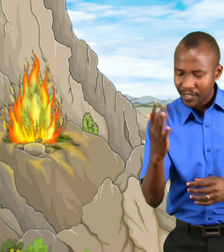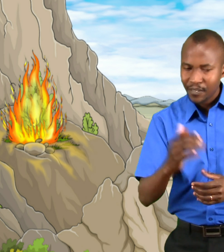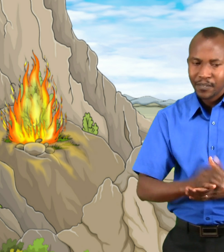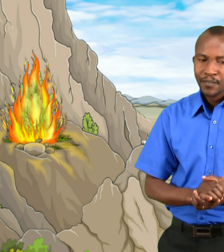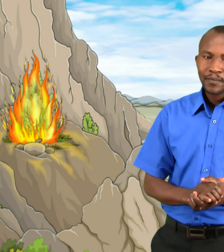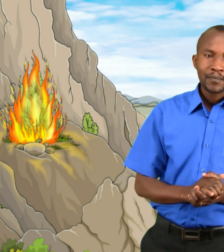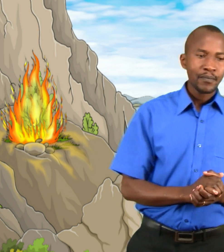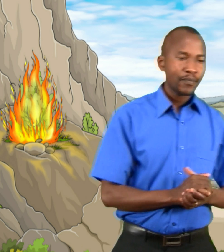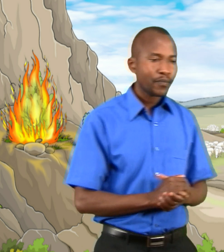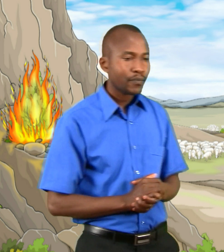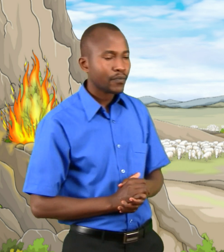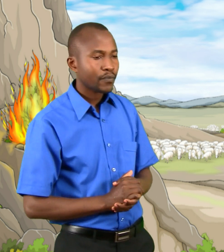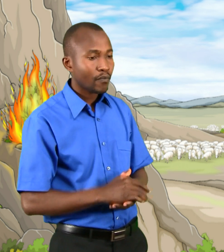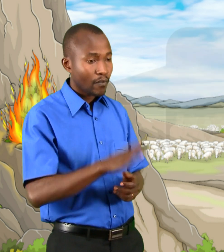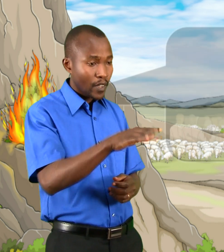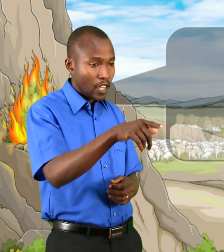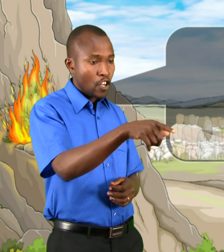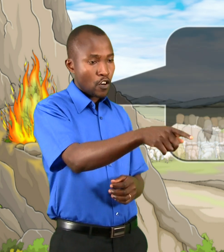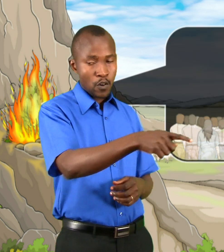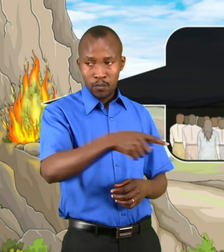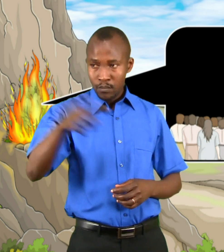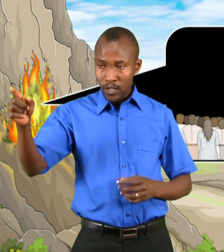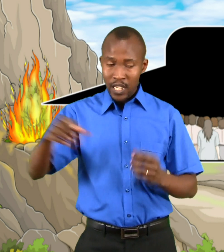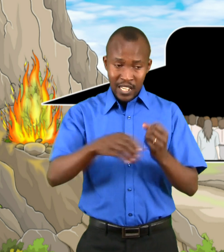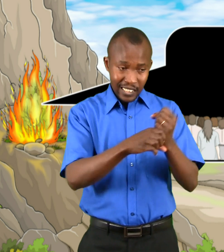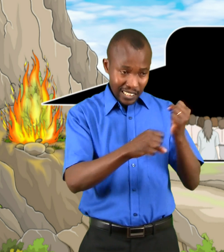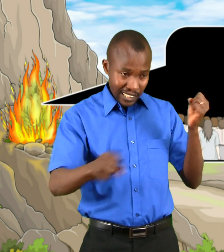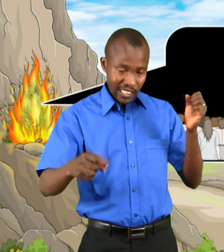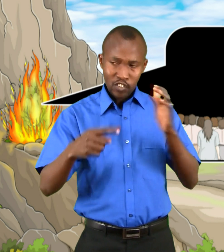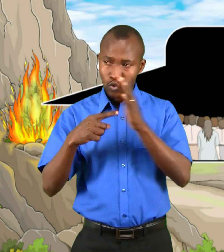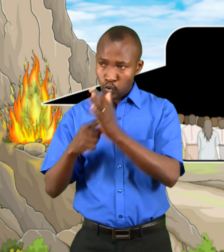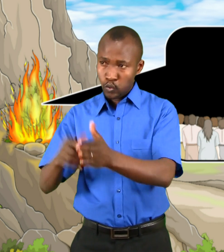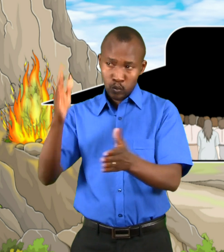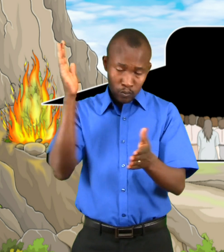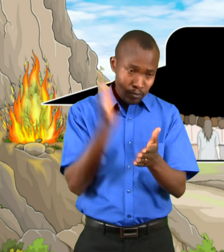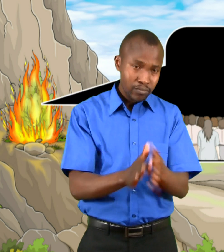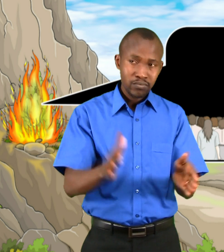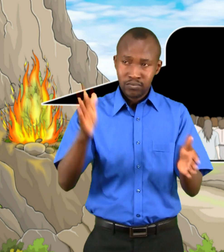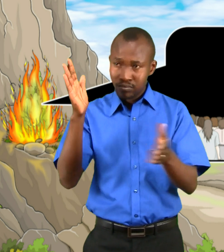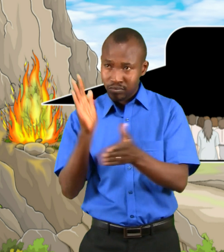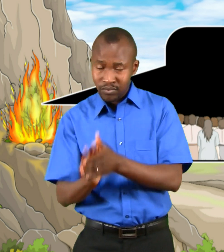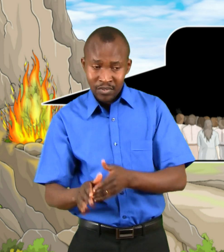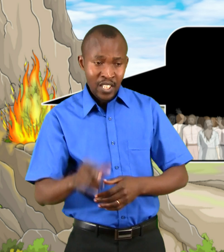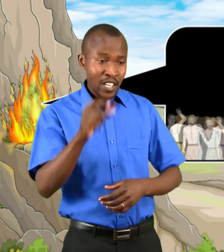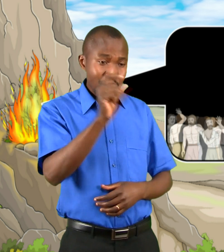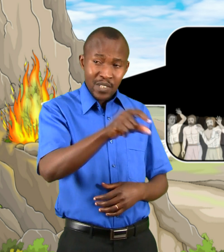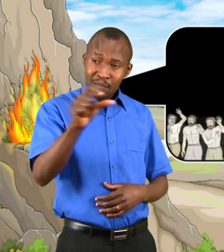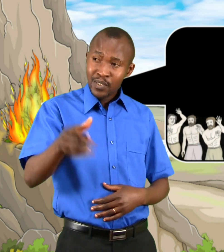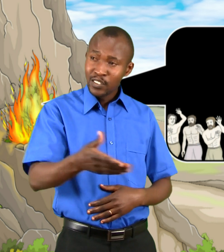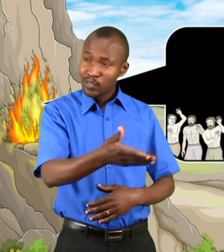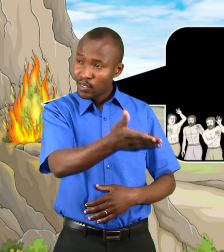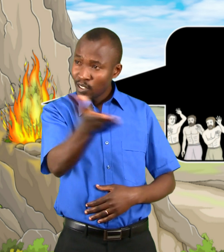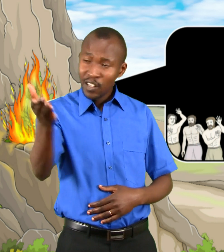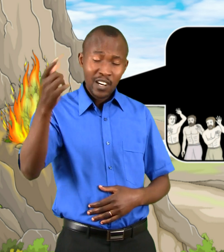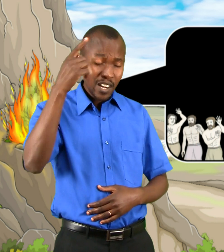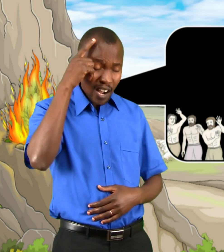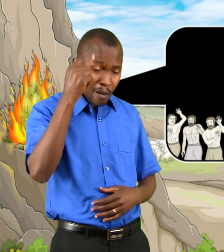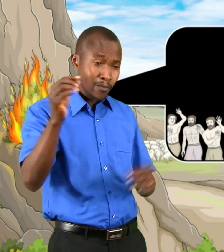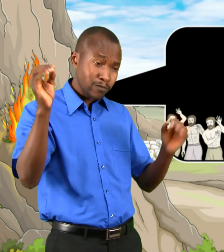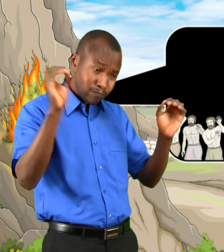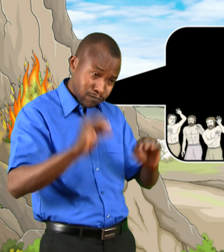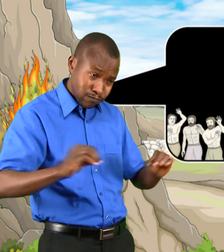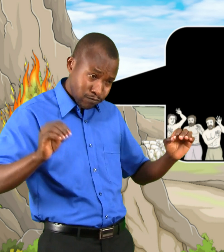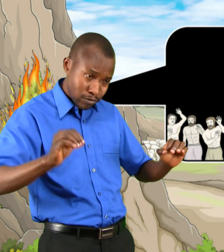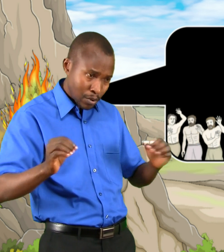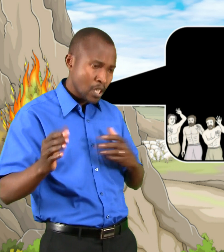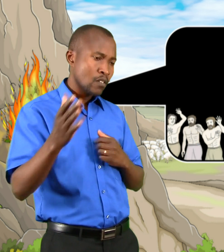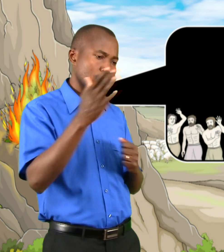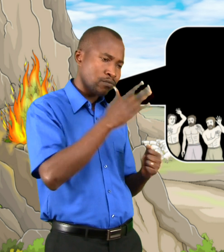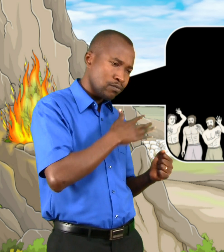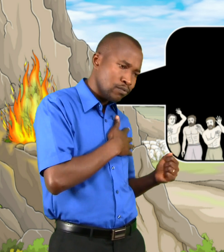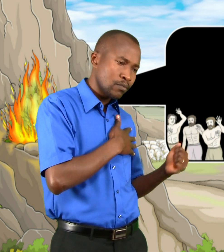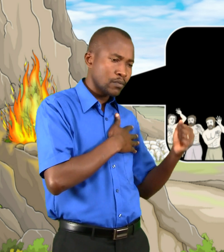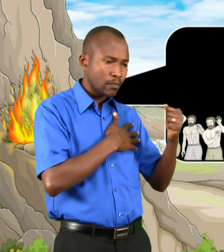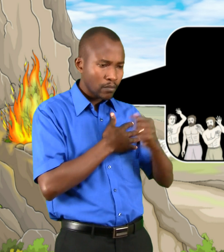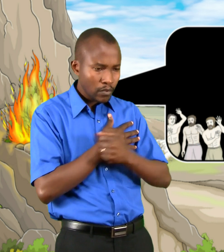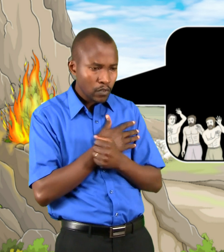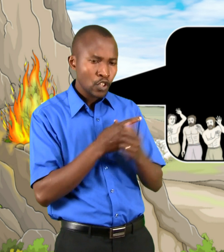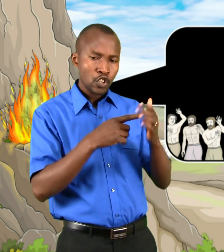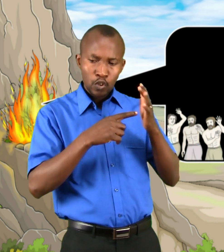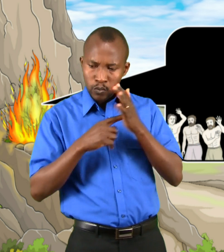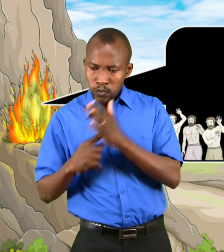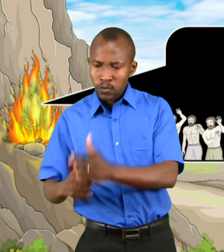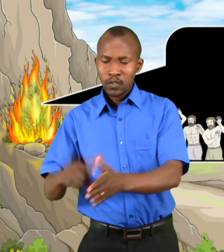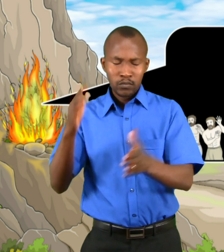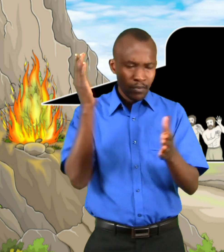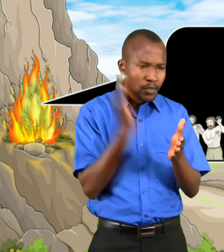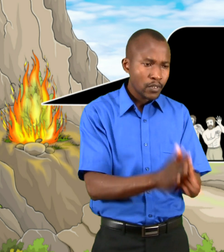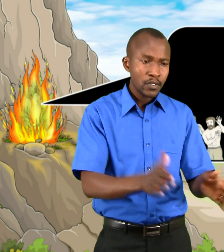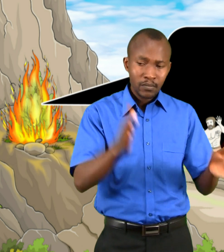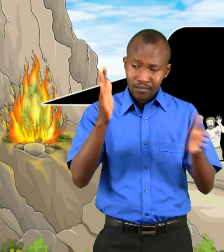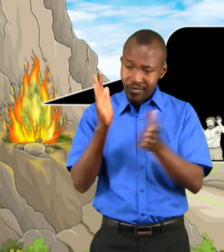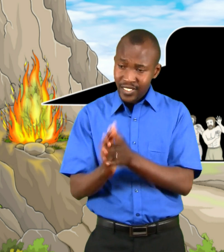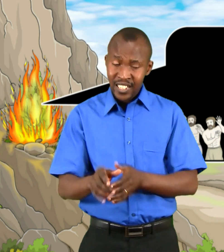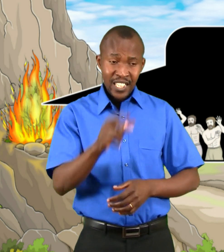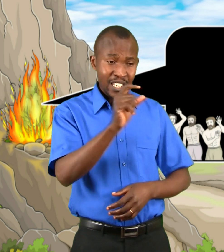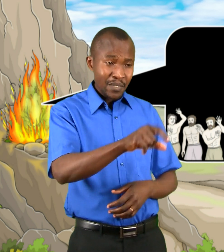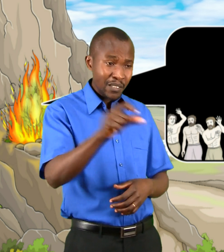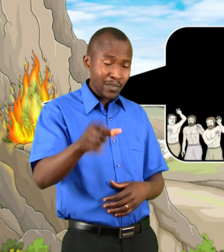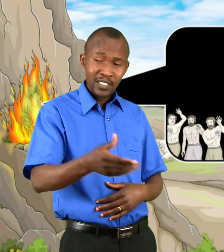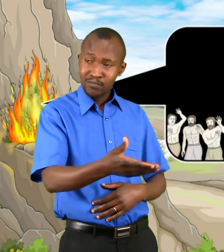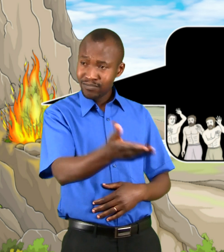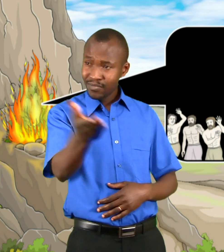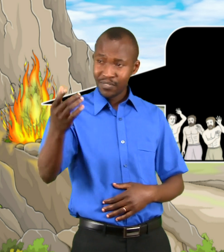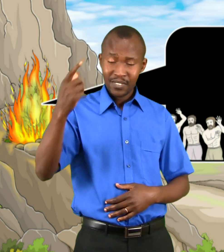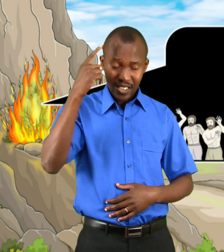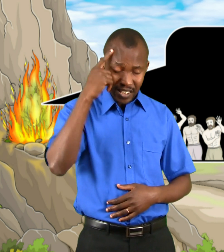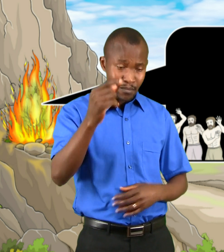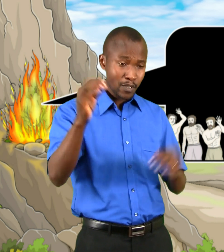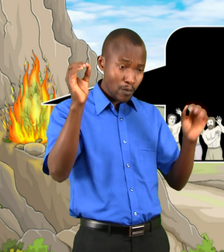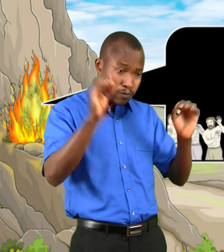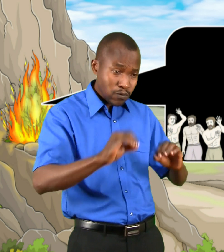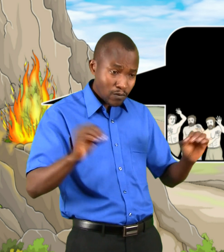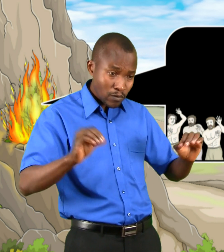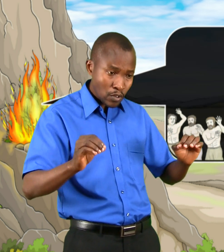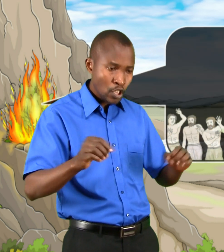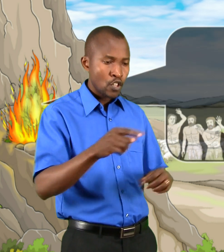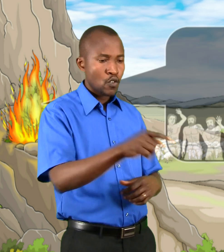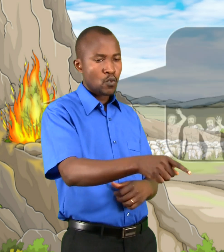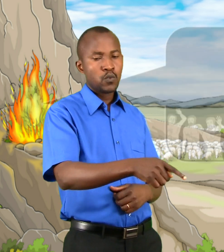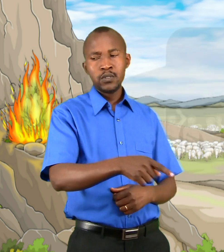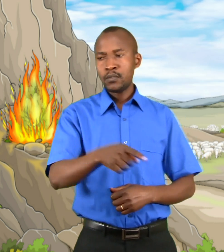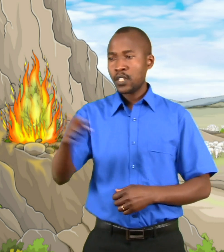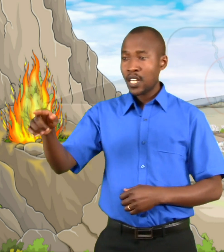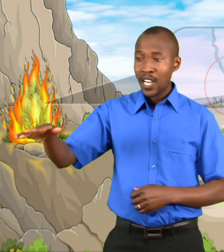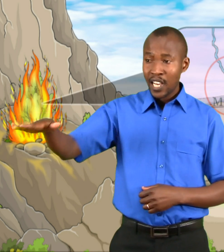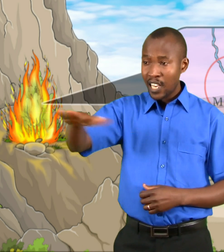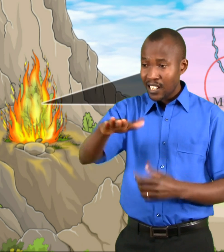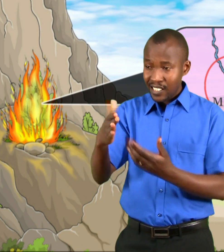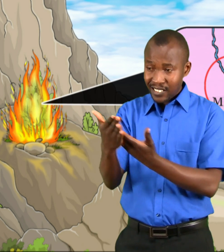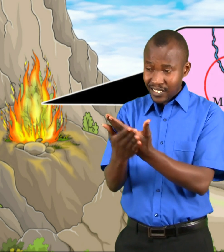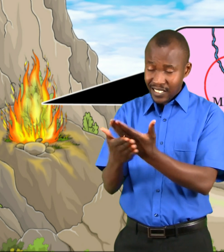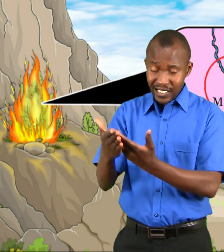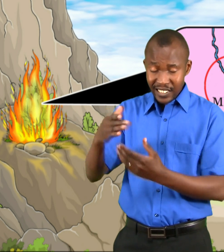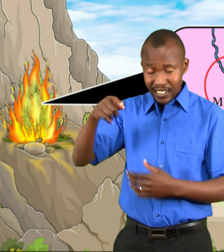And the LORD said, “If they refuse to believe you or heed the witness of the first sign, they may believe that of the second.